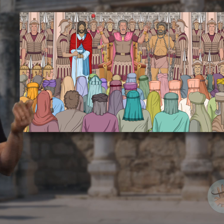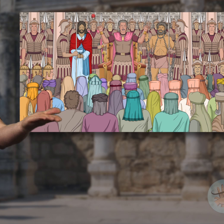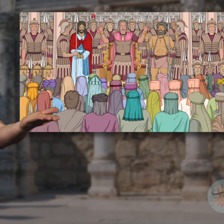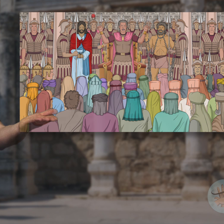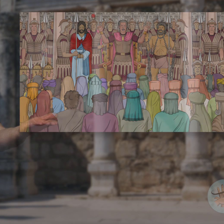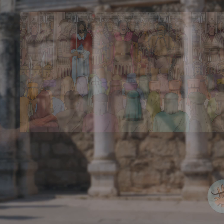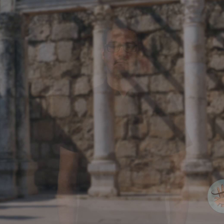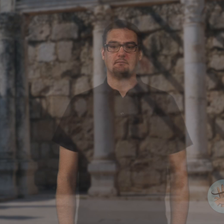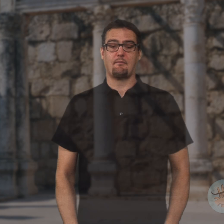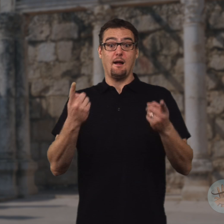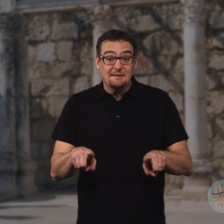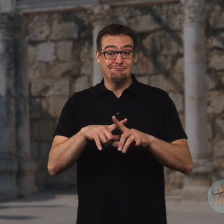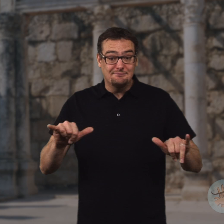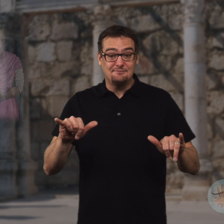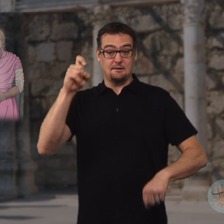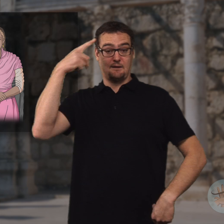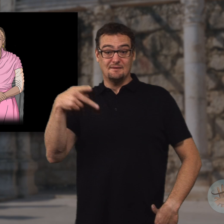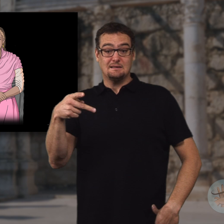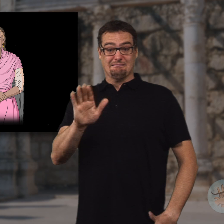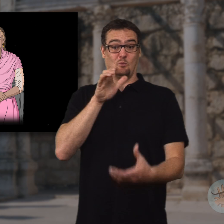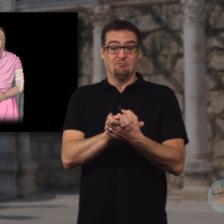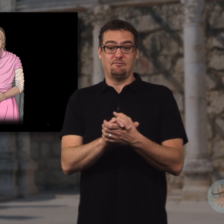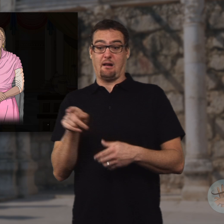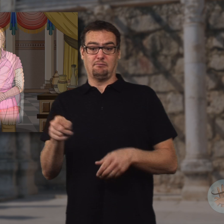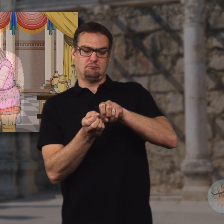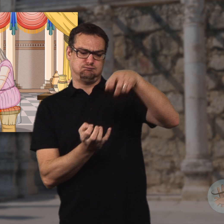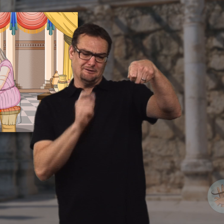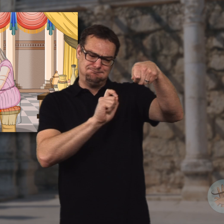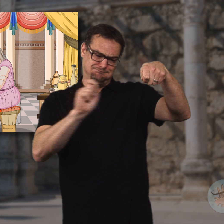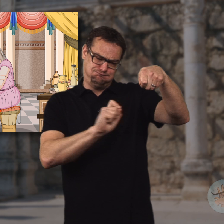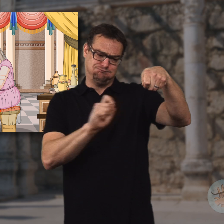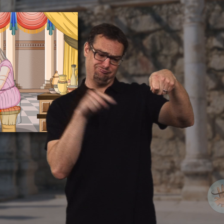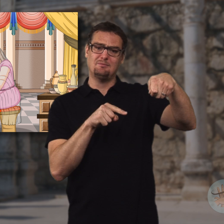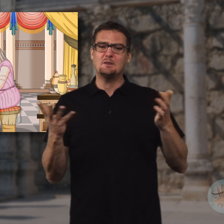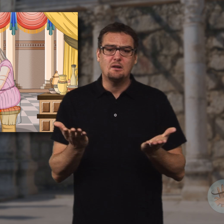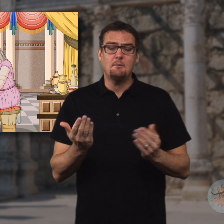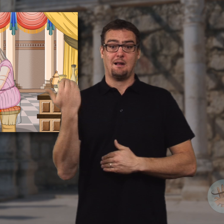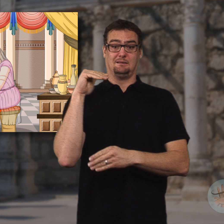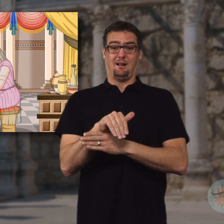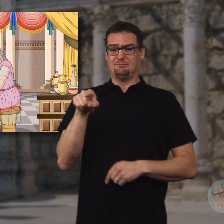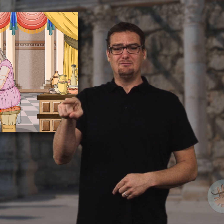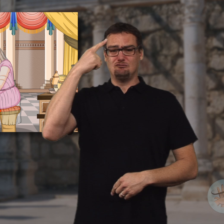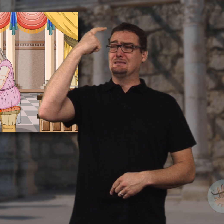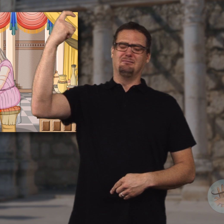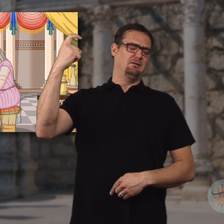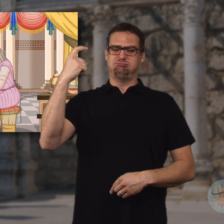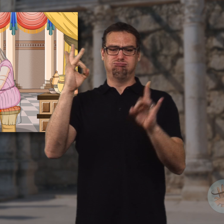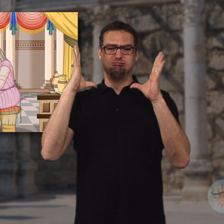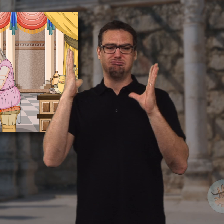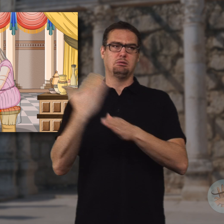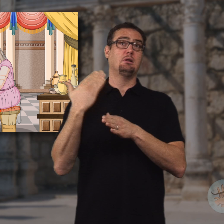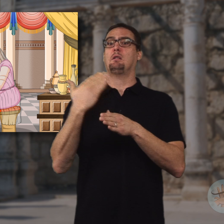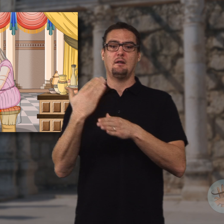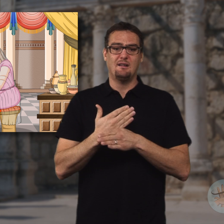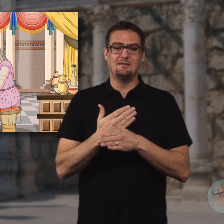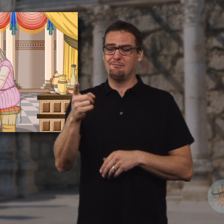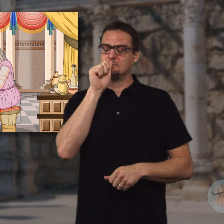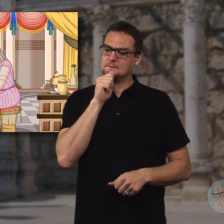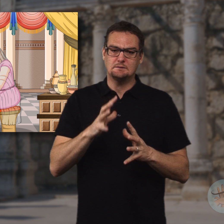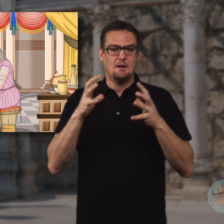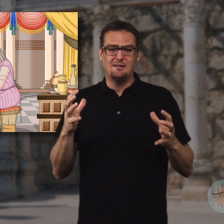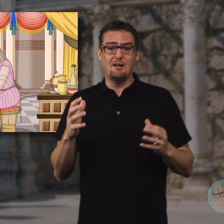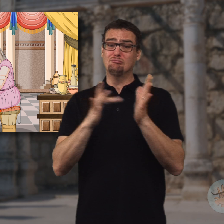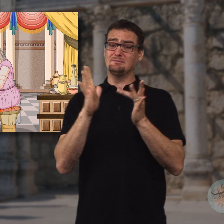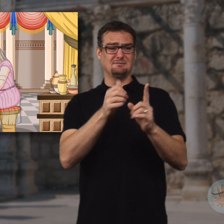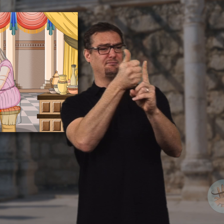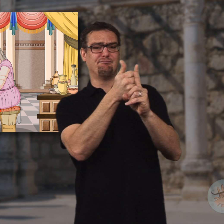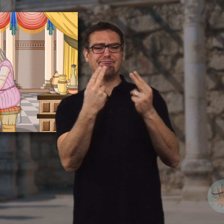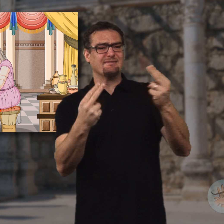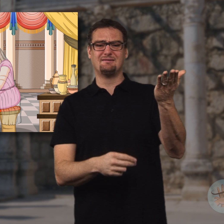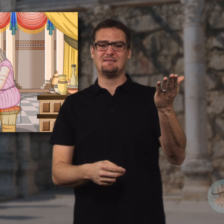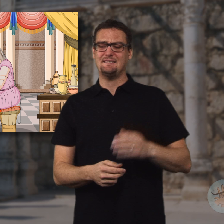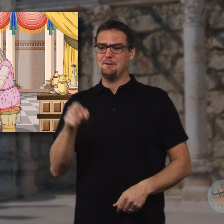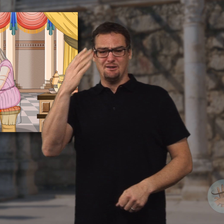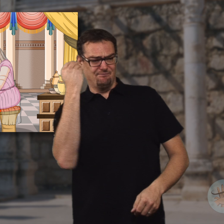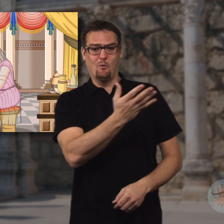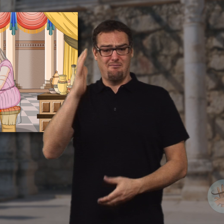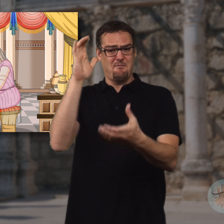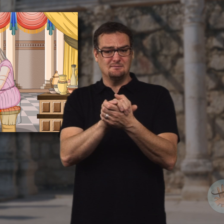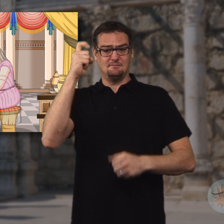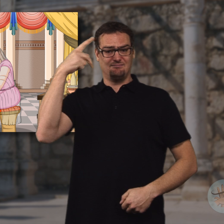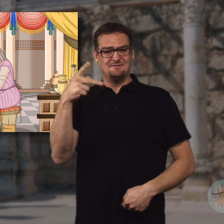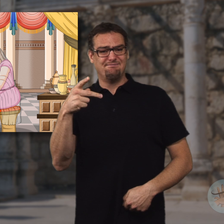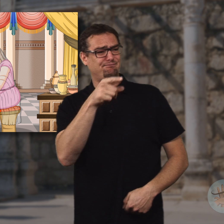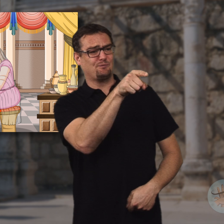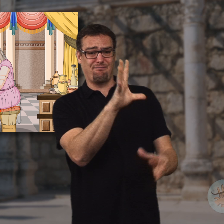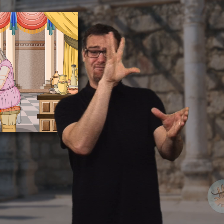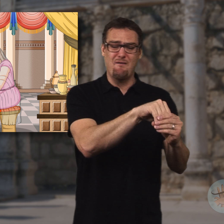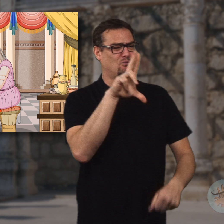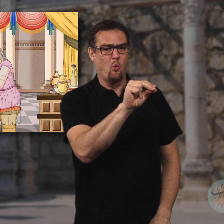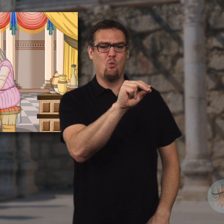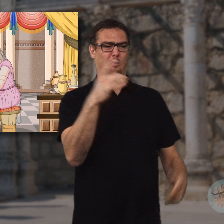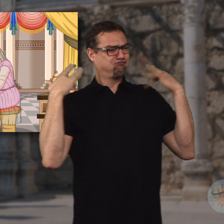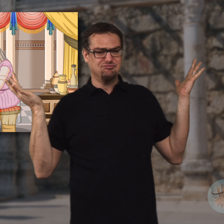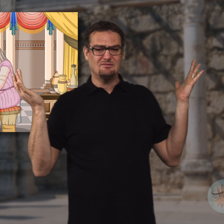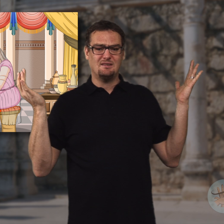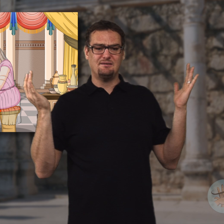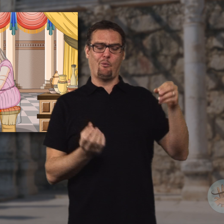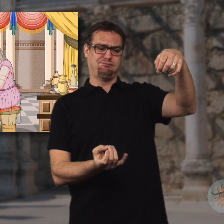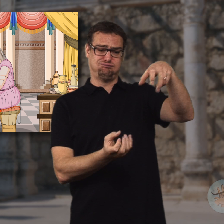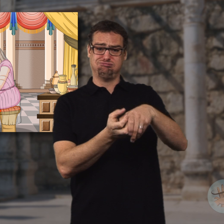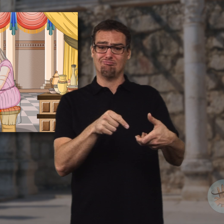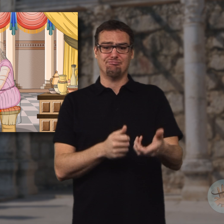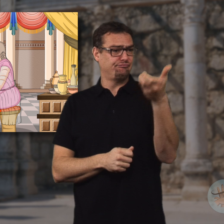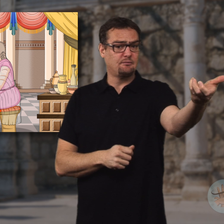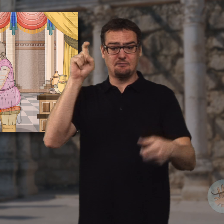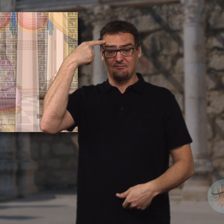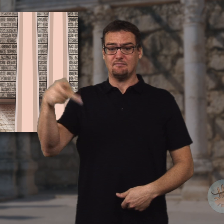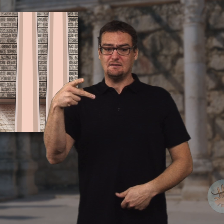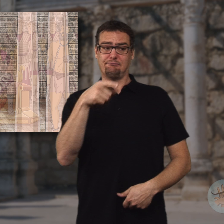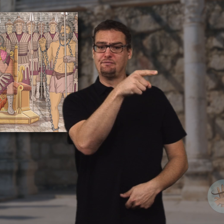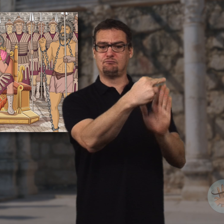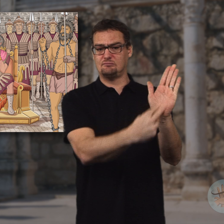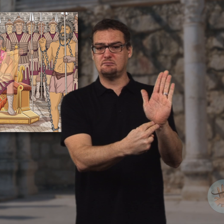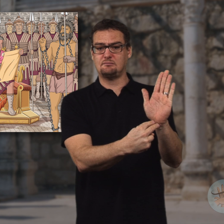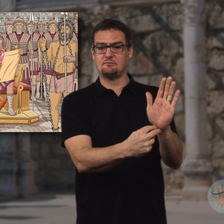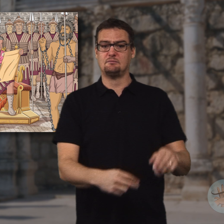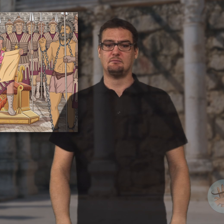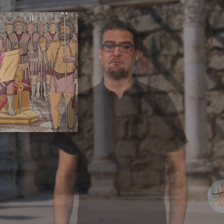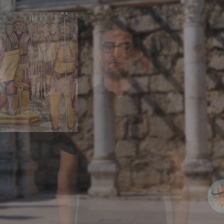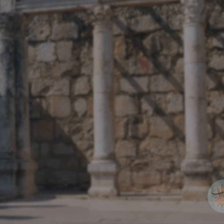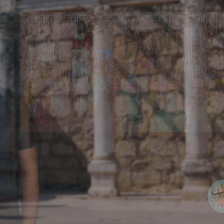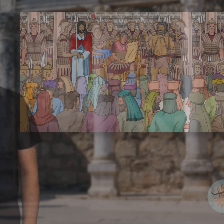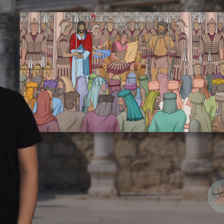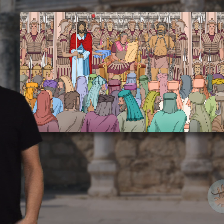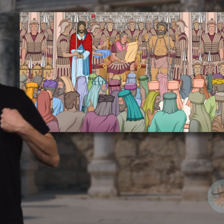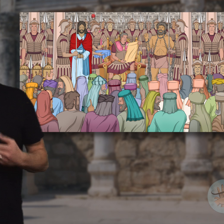While Pilate was sitting on the judgment seat, his wife sent him this message: “Have nothing to do with that innocent man, for I have suffered terribly in a dream today because of Him.”